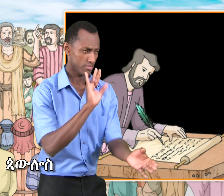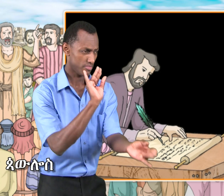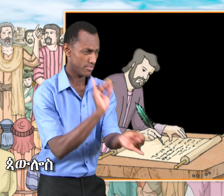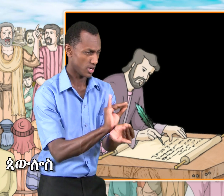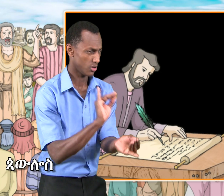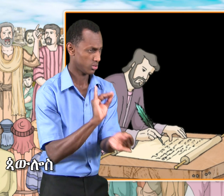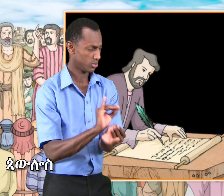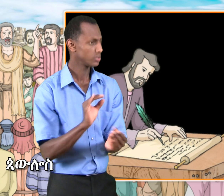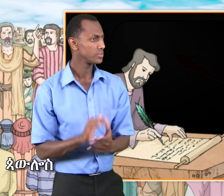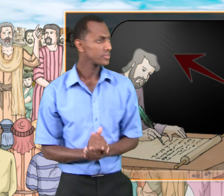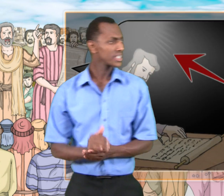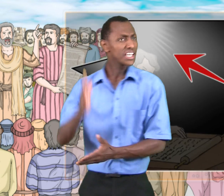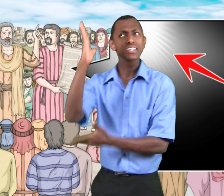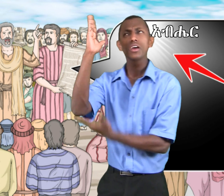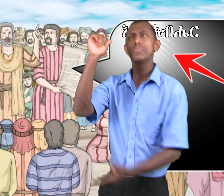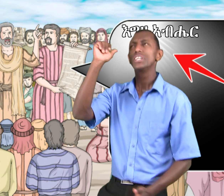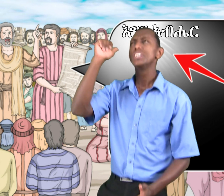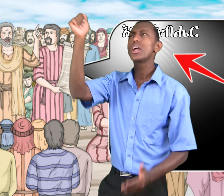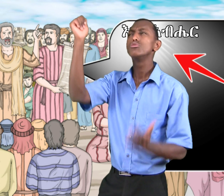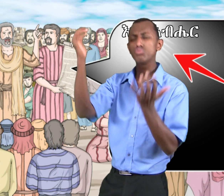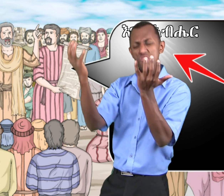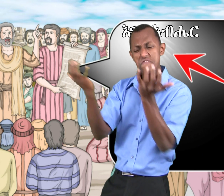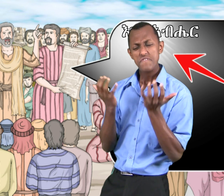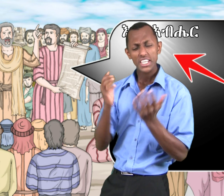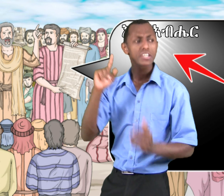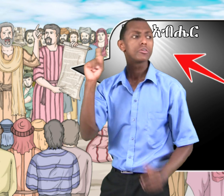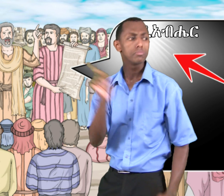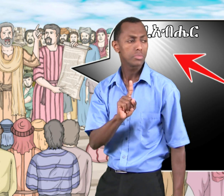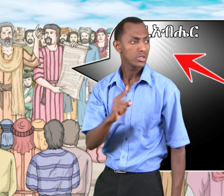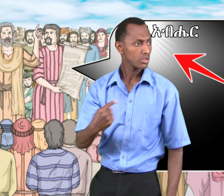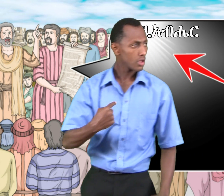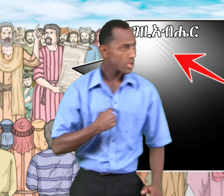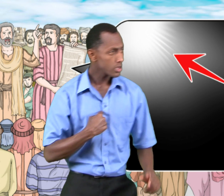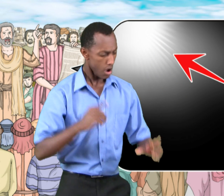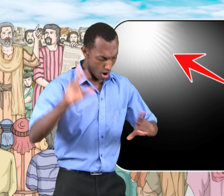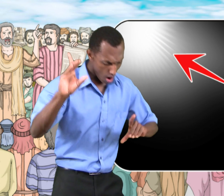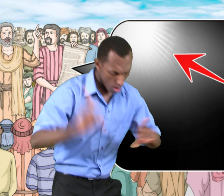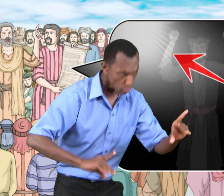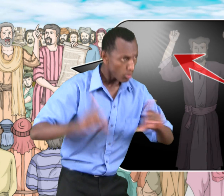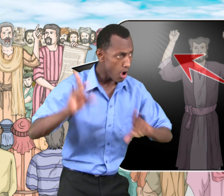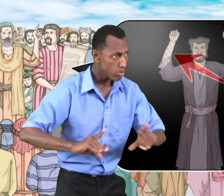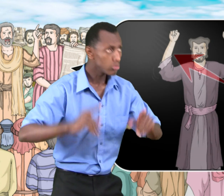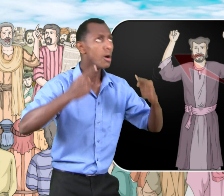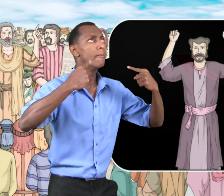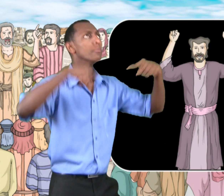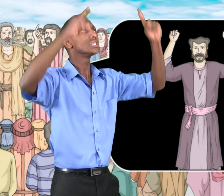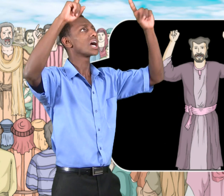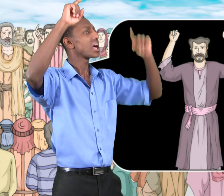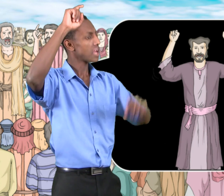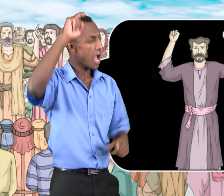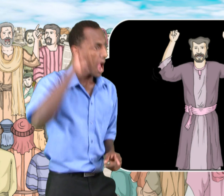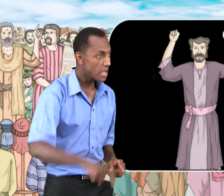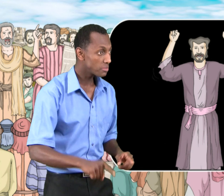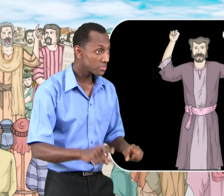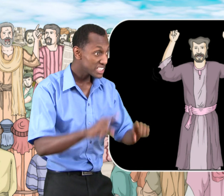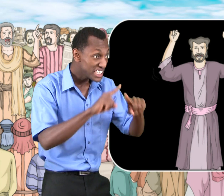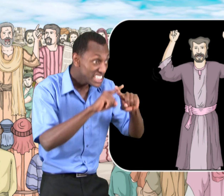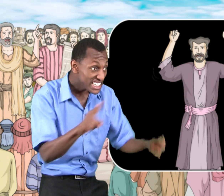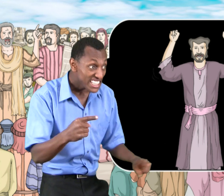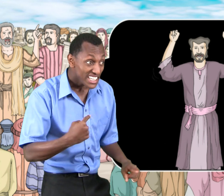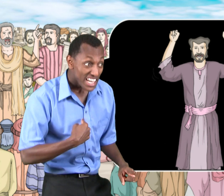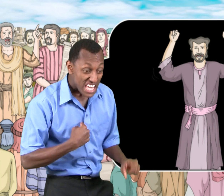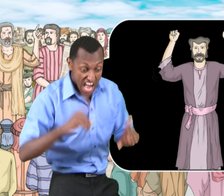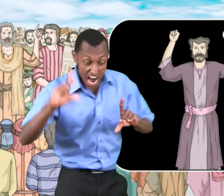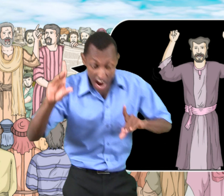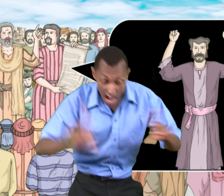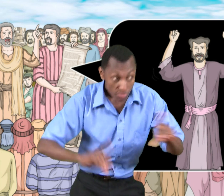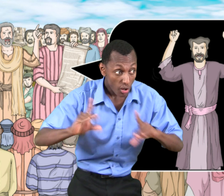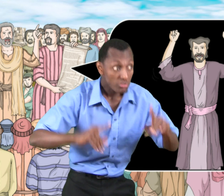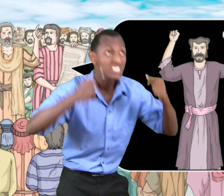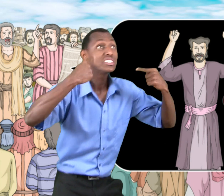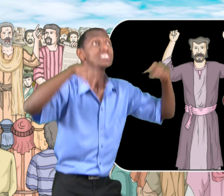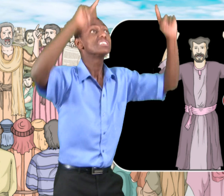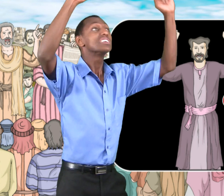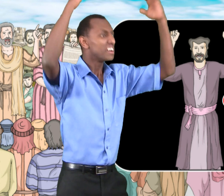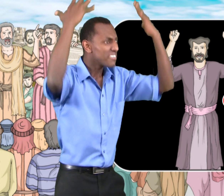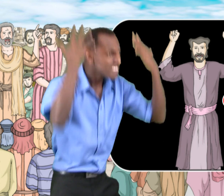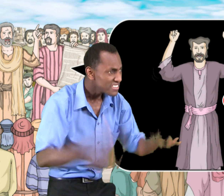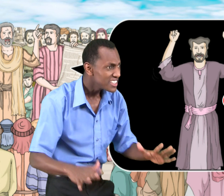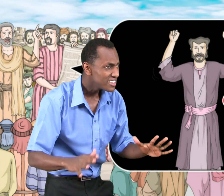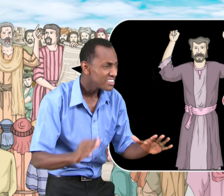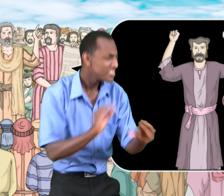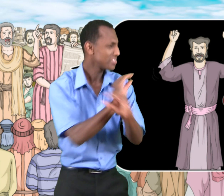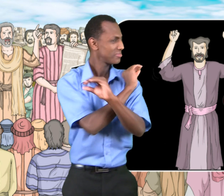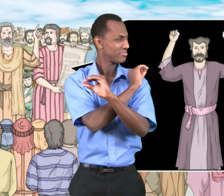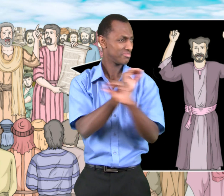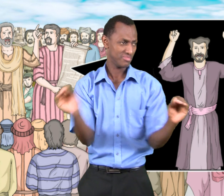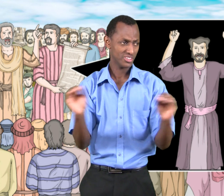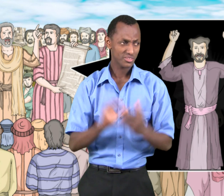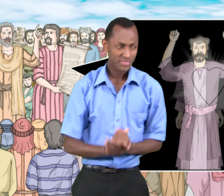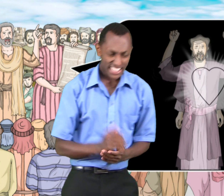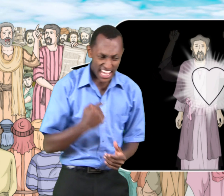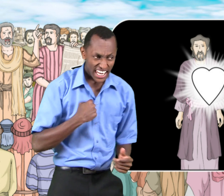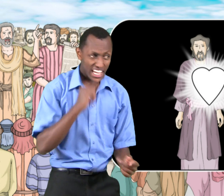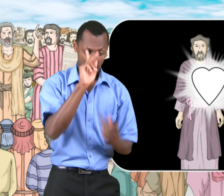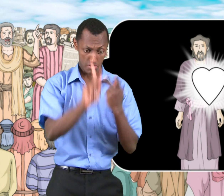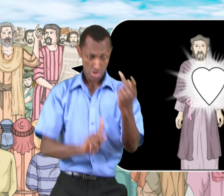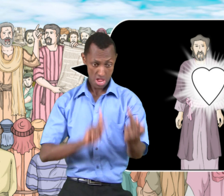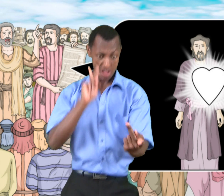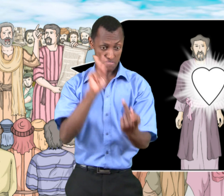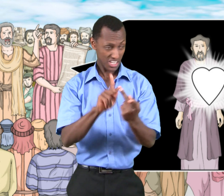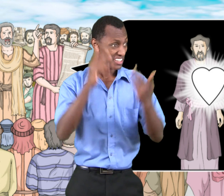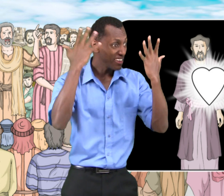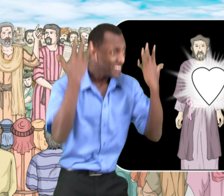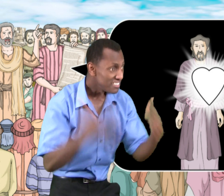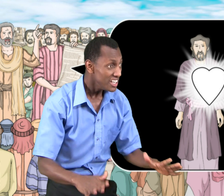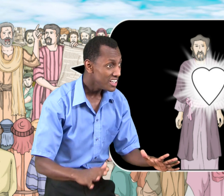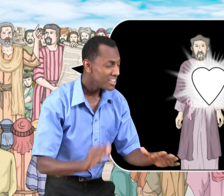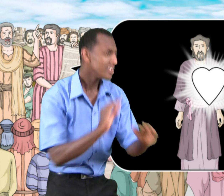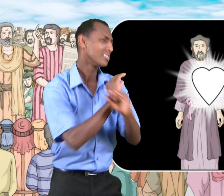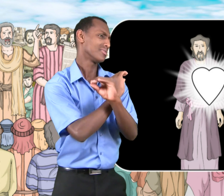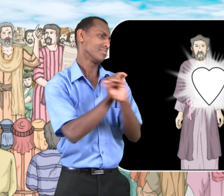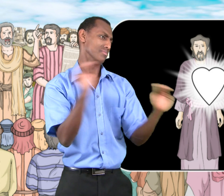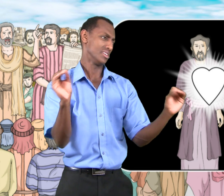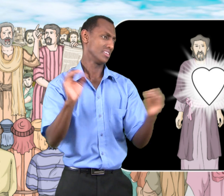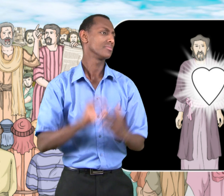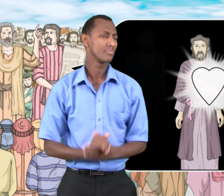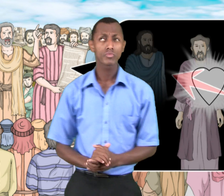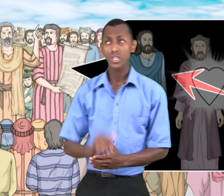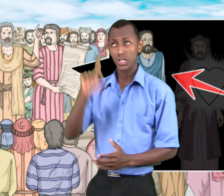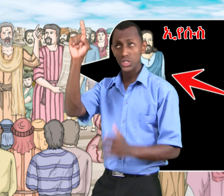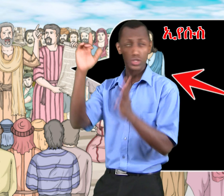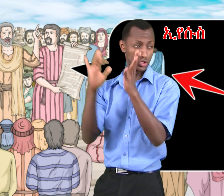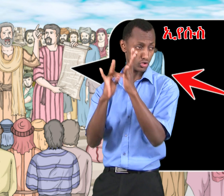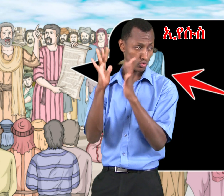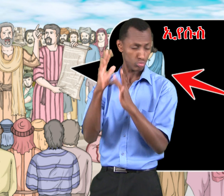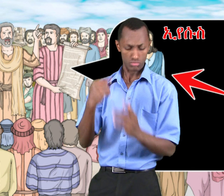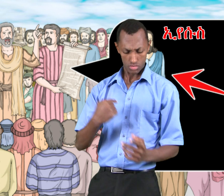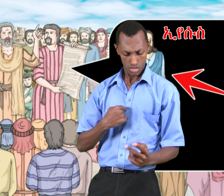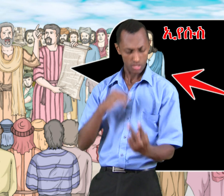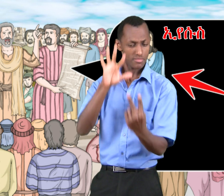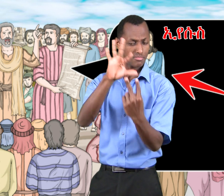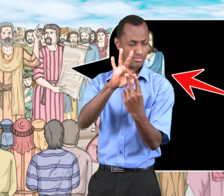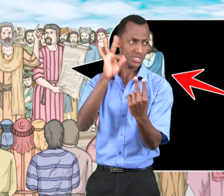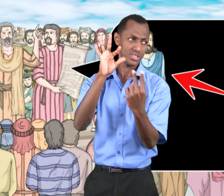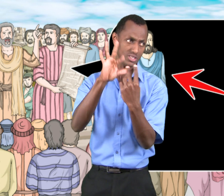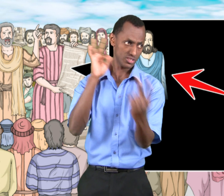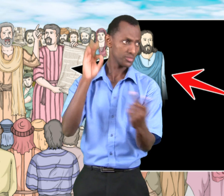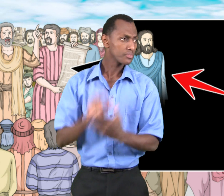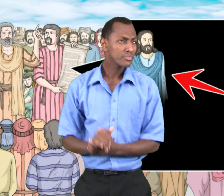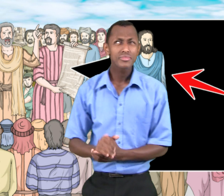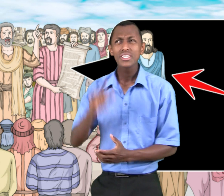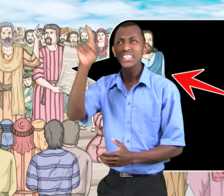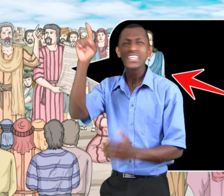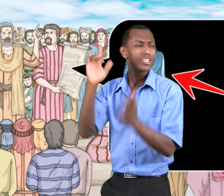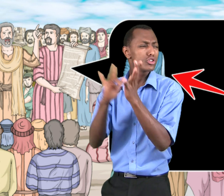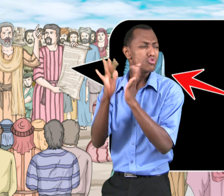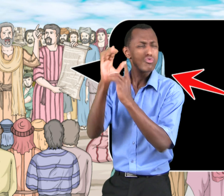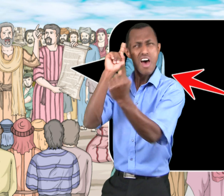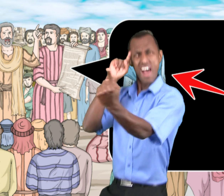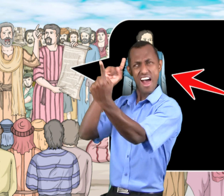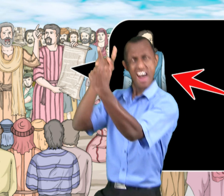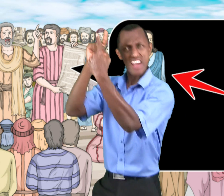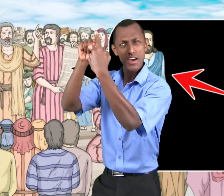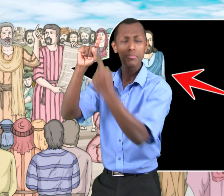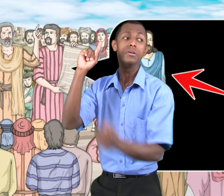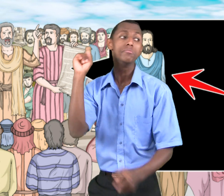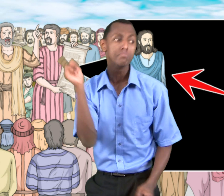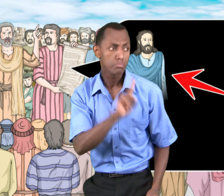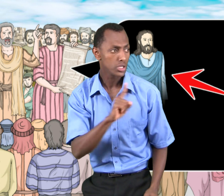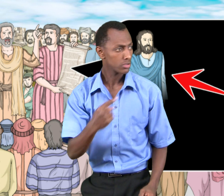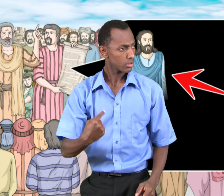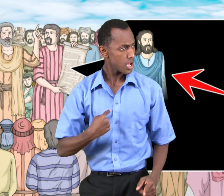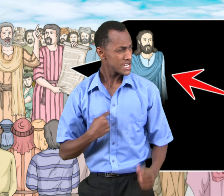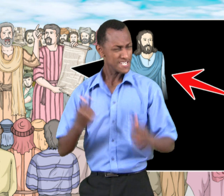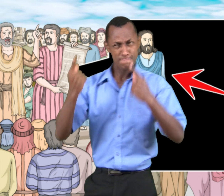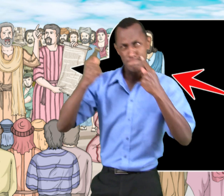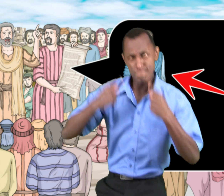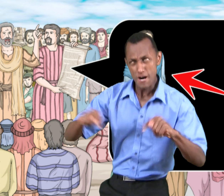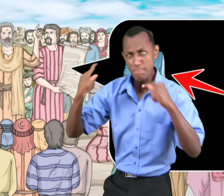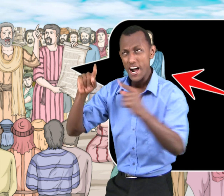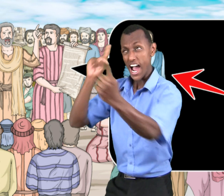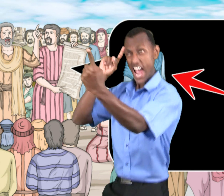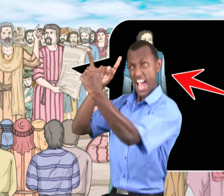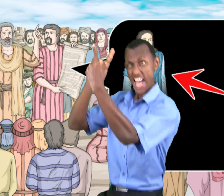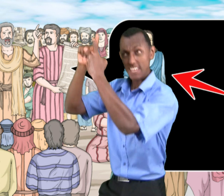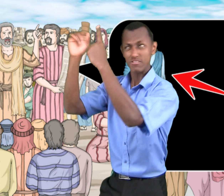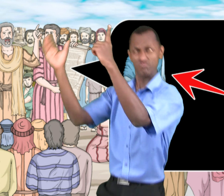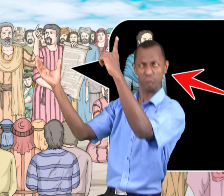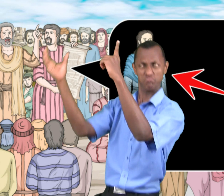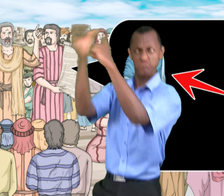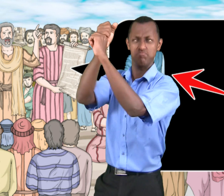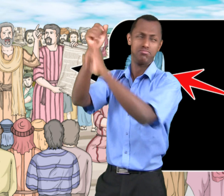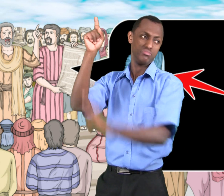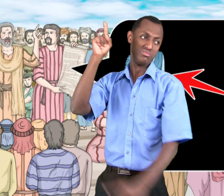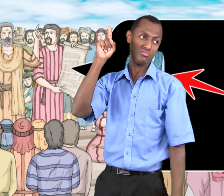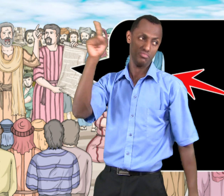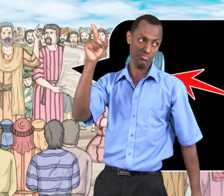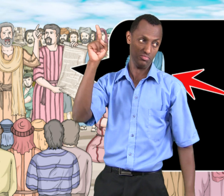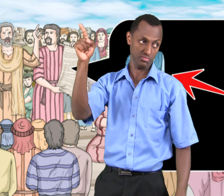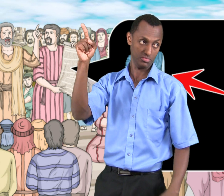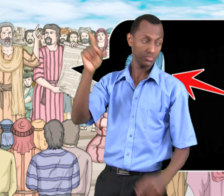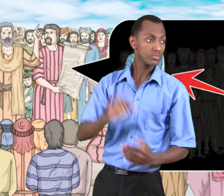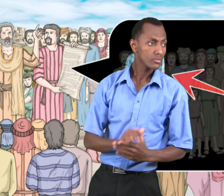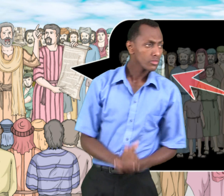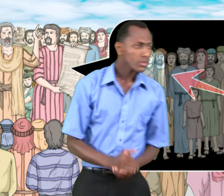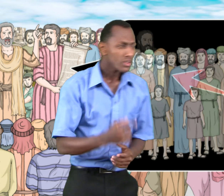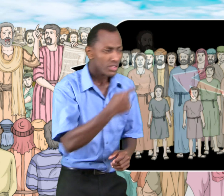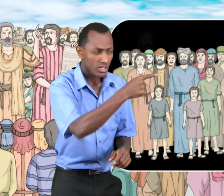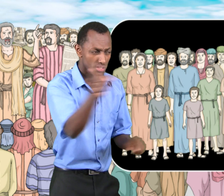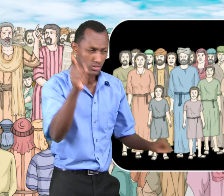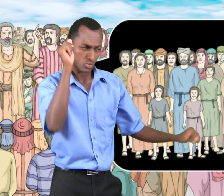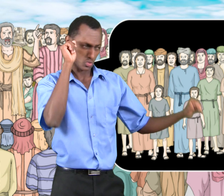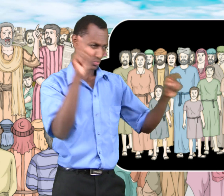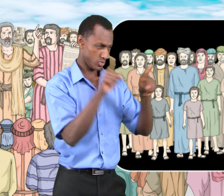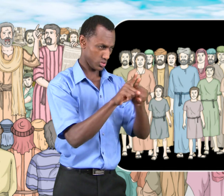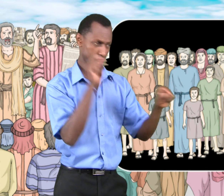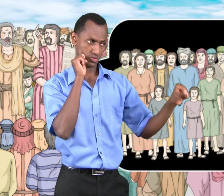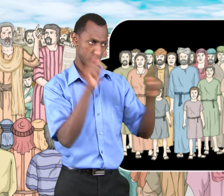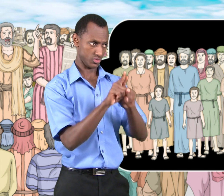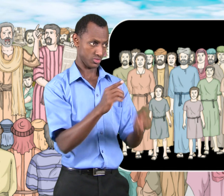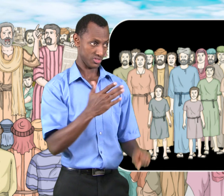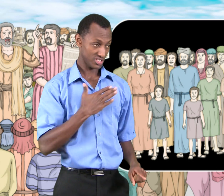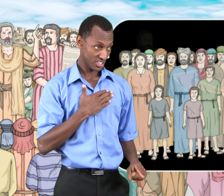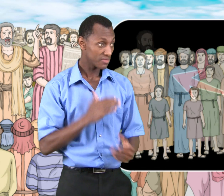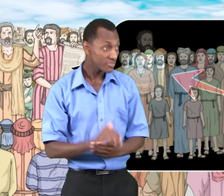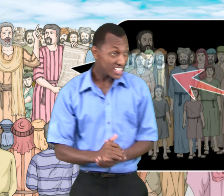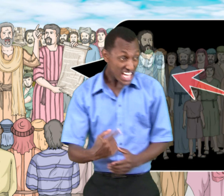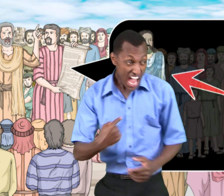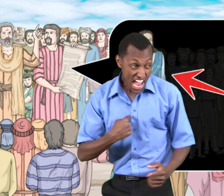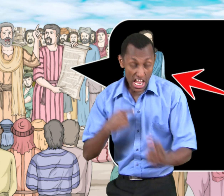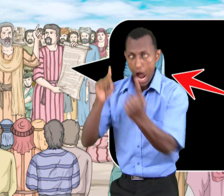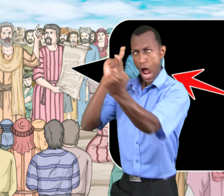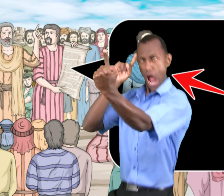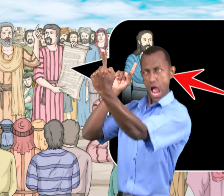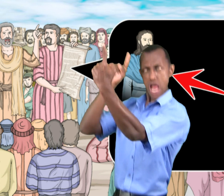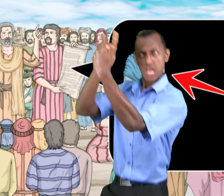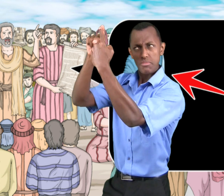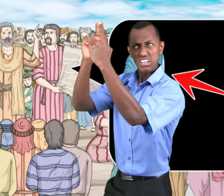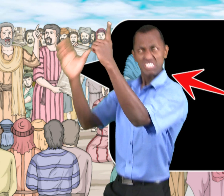Not that I have already obtained all this, or have already been made perfect, but I press on to take hold of that for which Christ Jesus took hold of me.